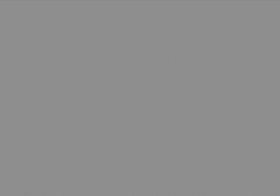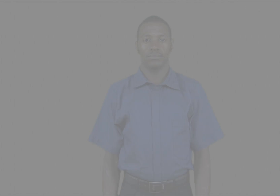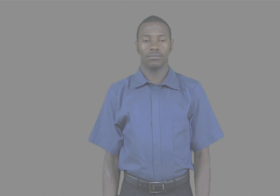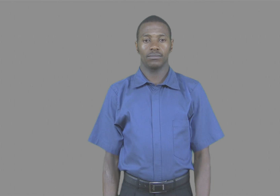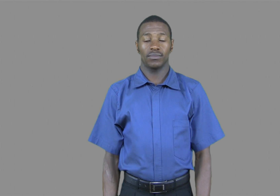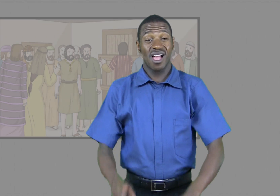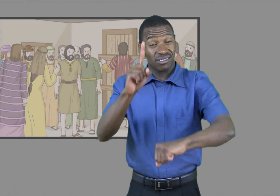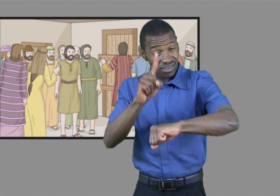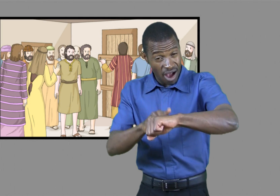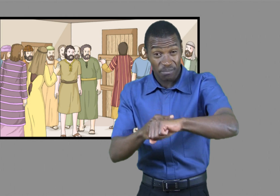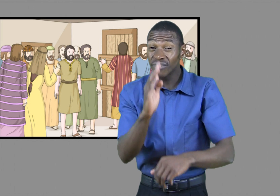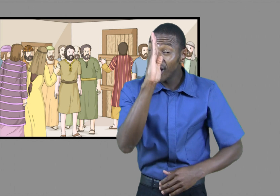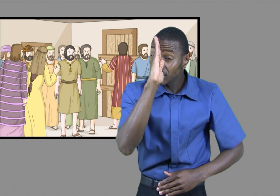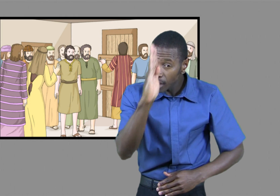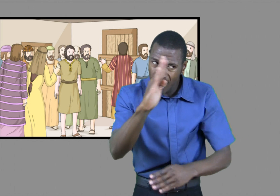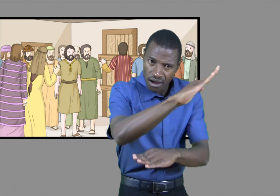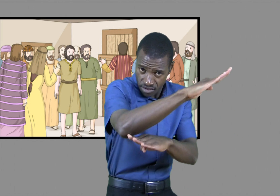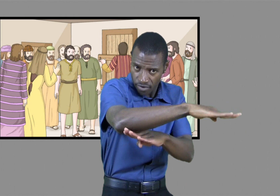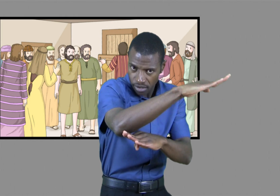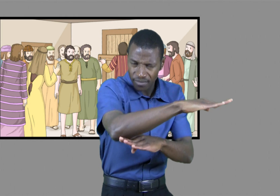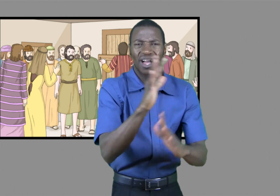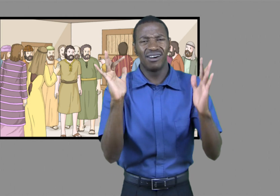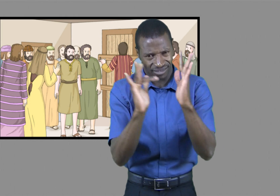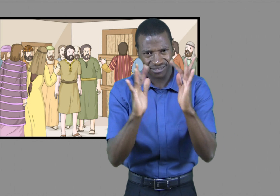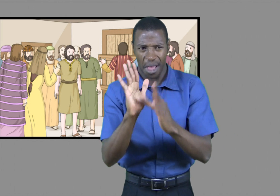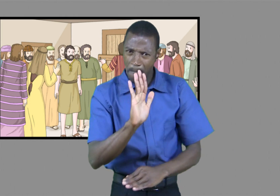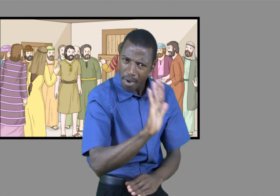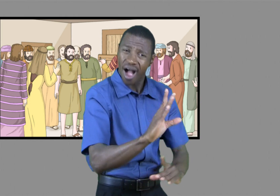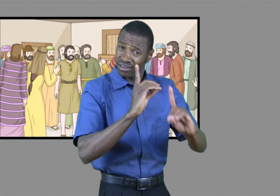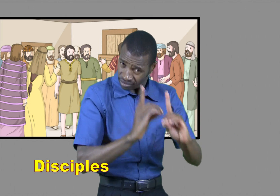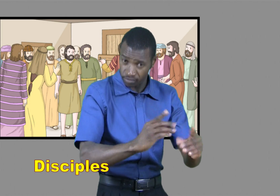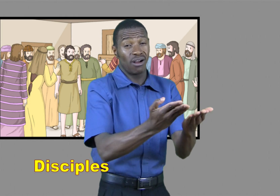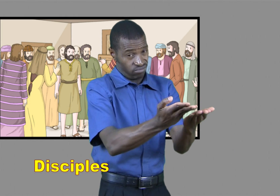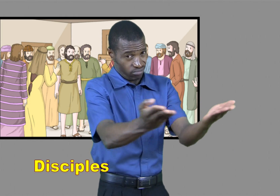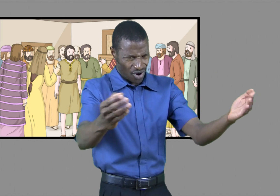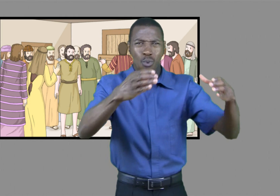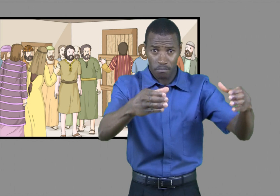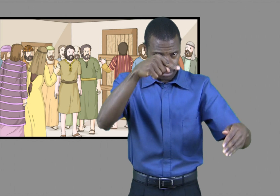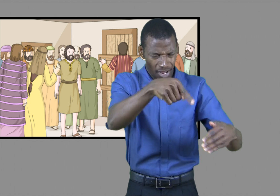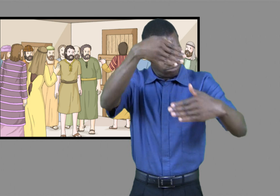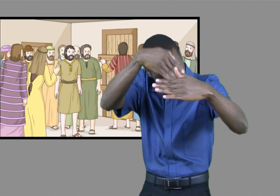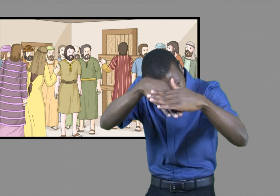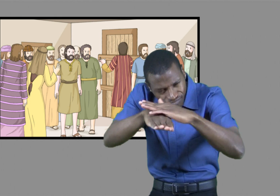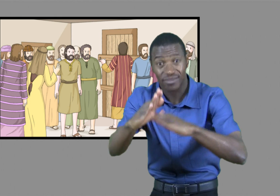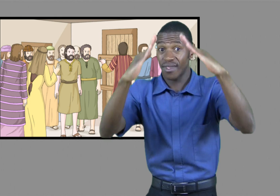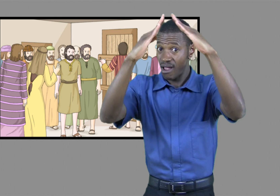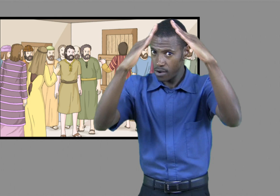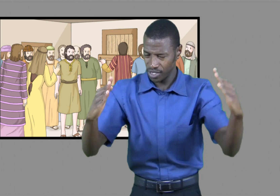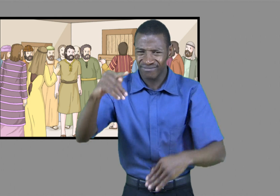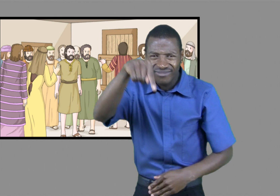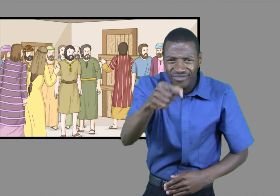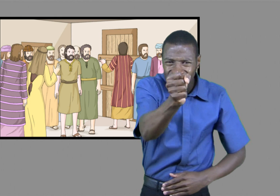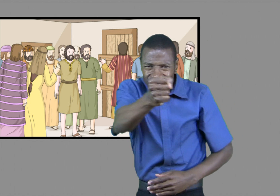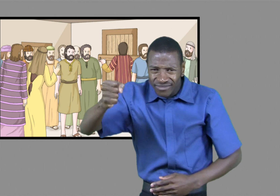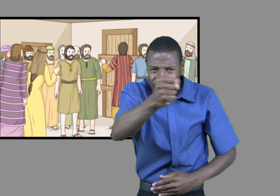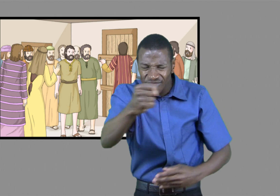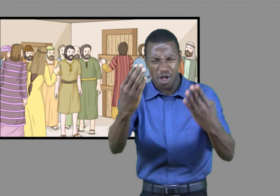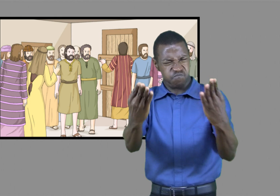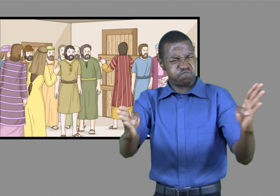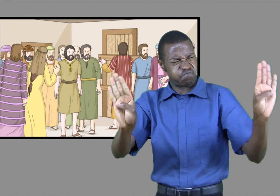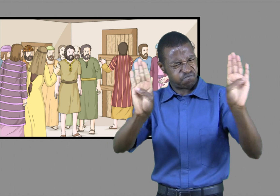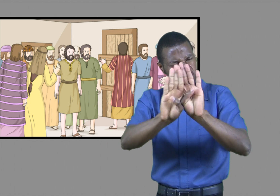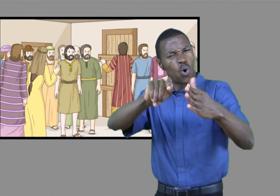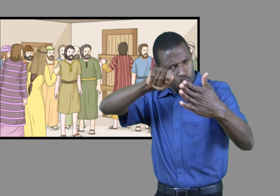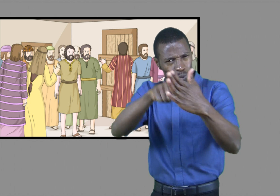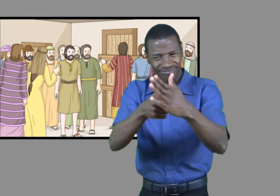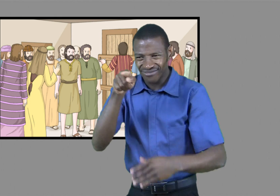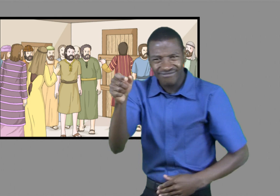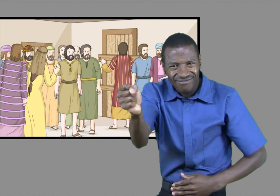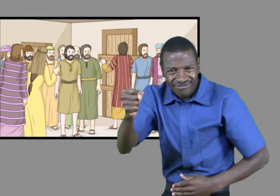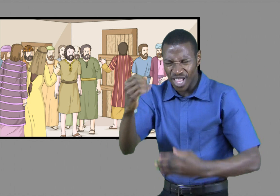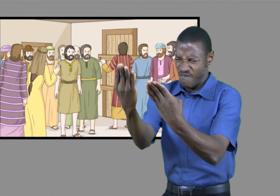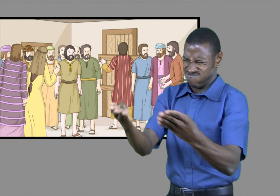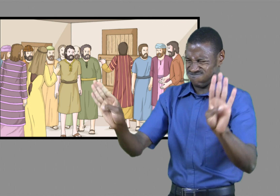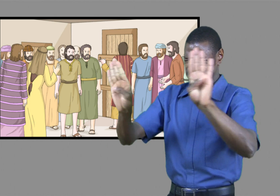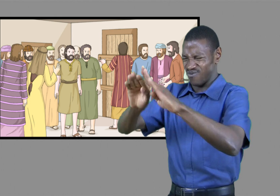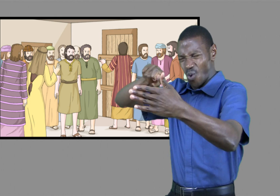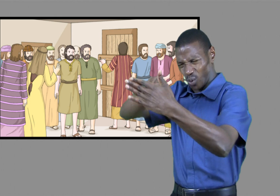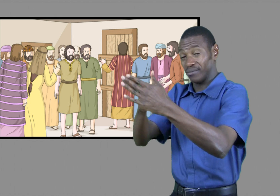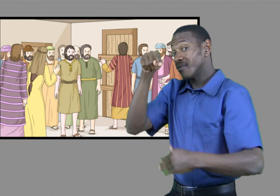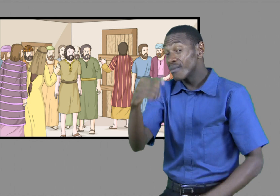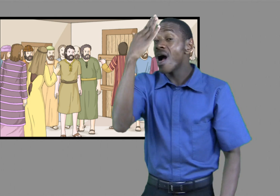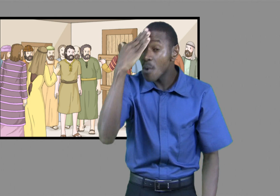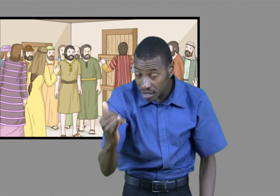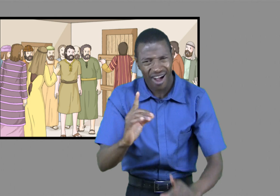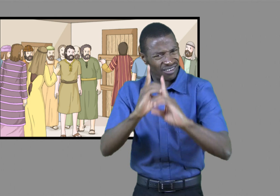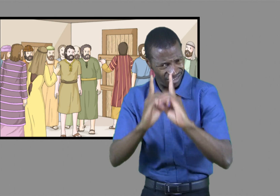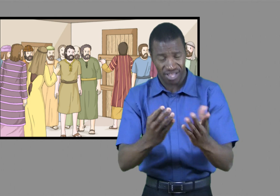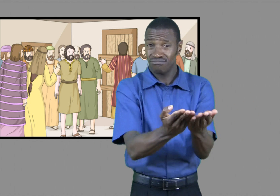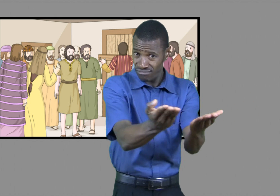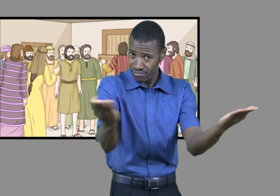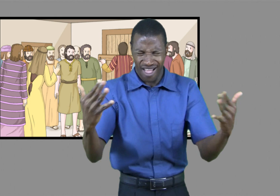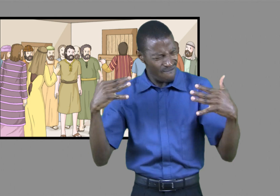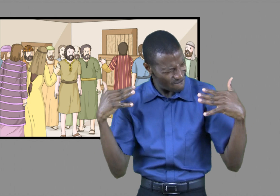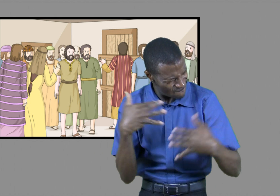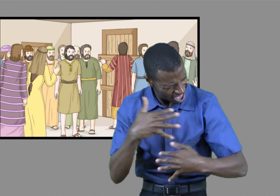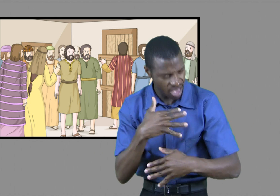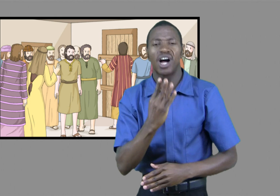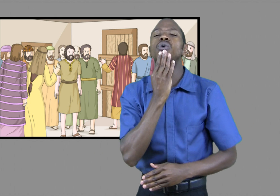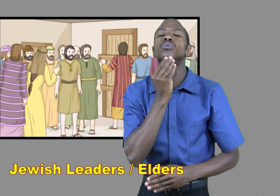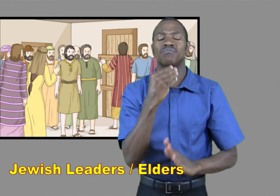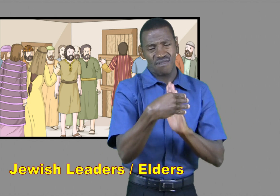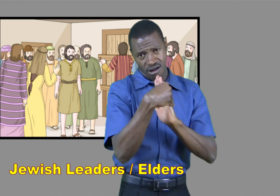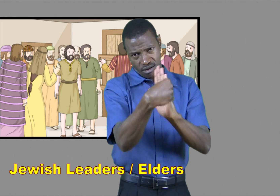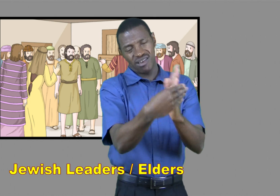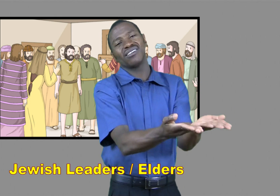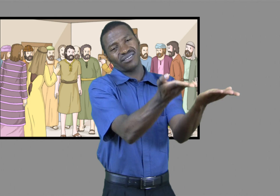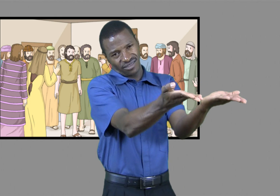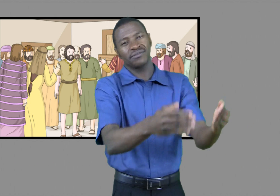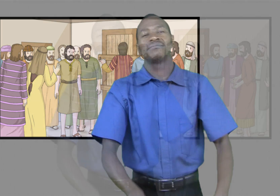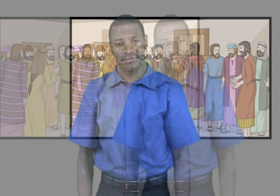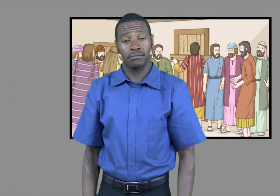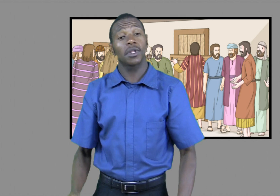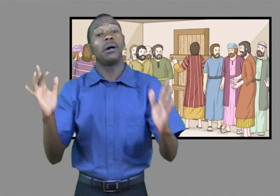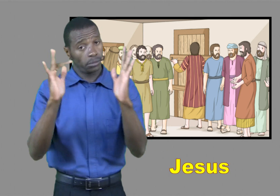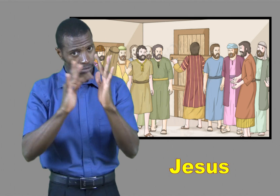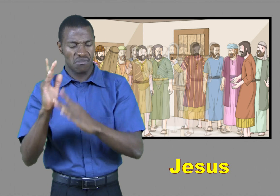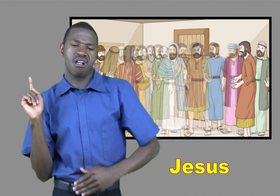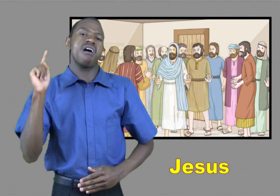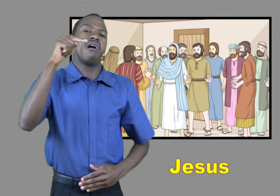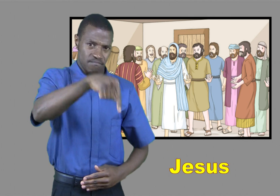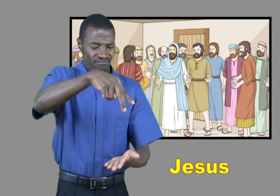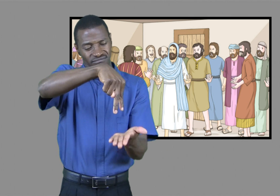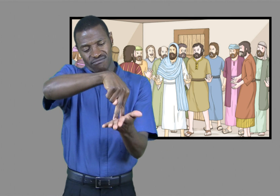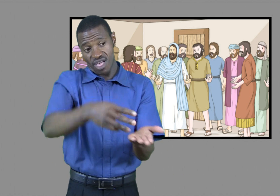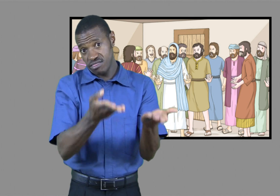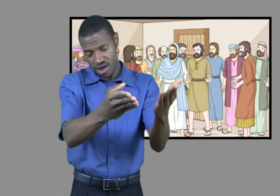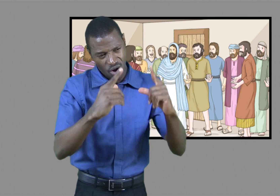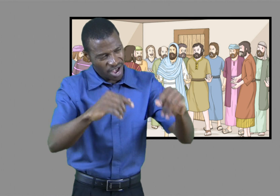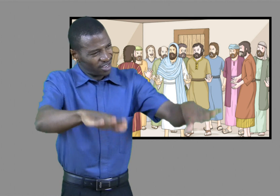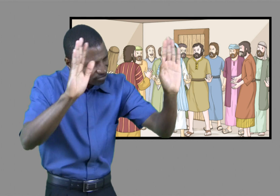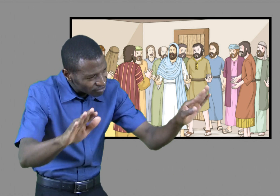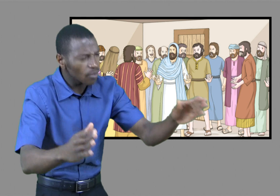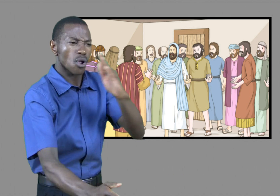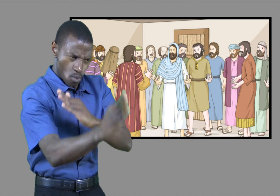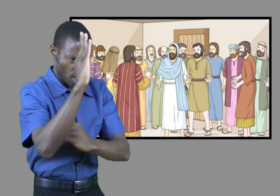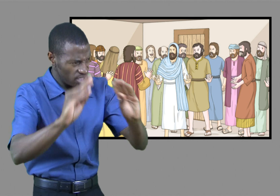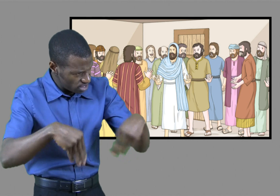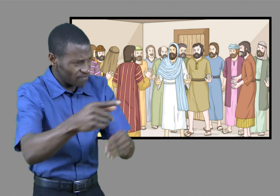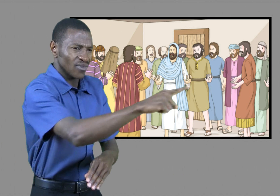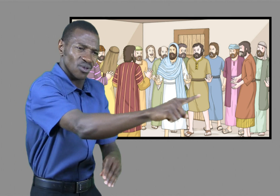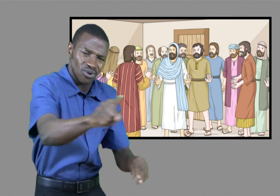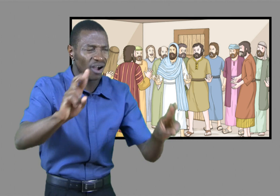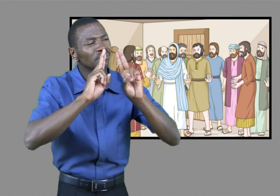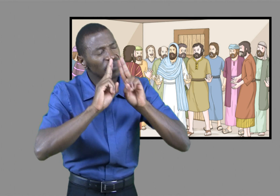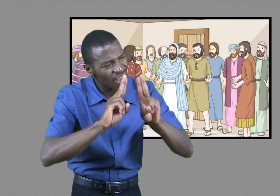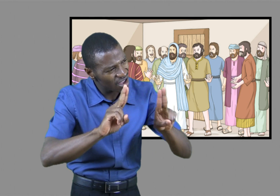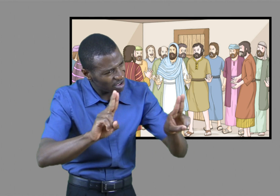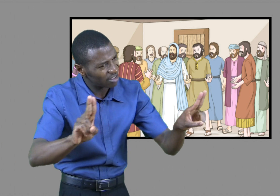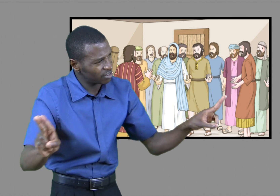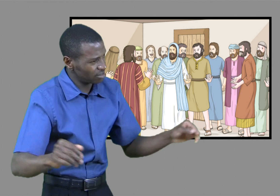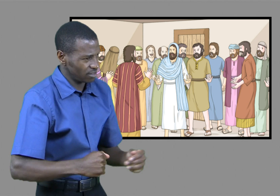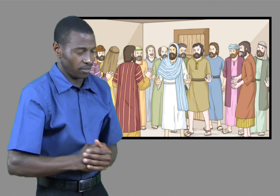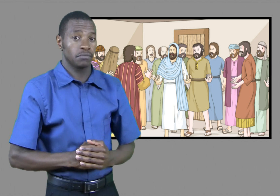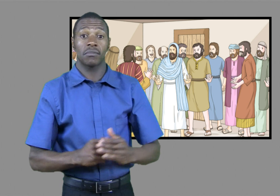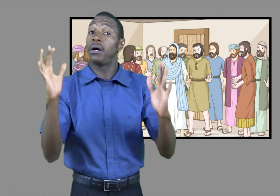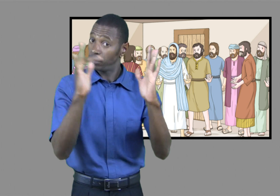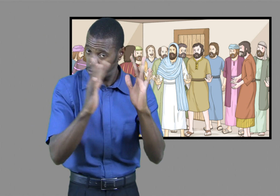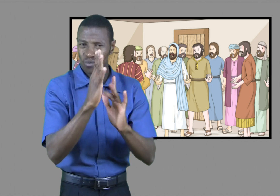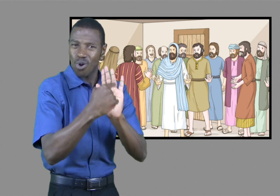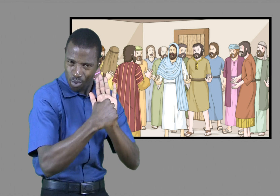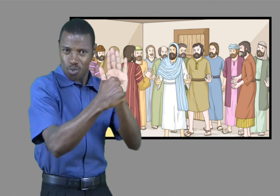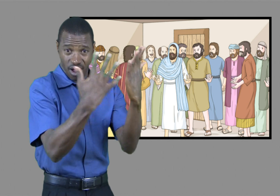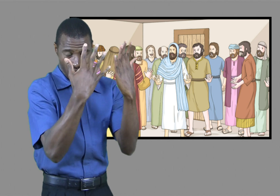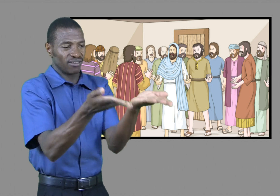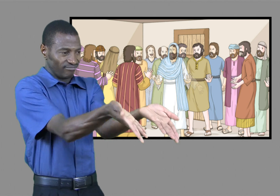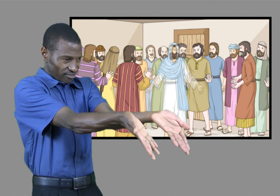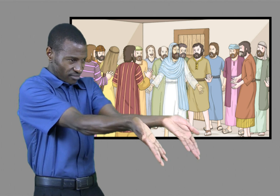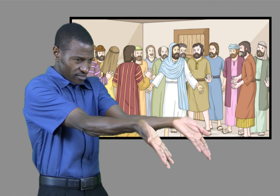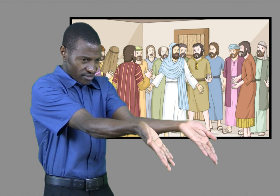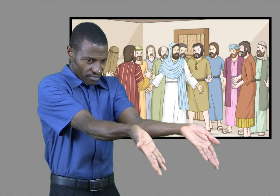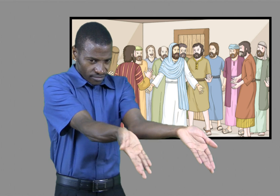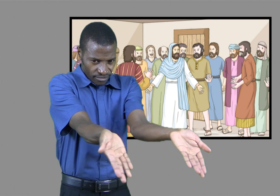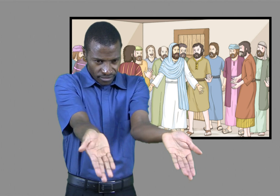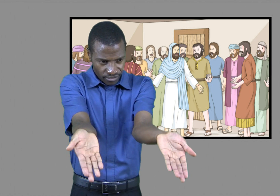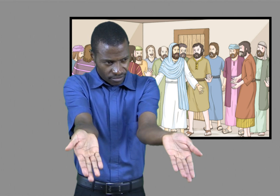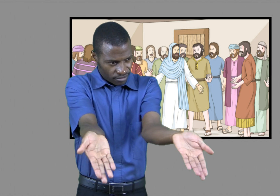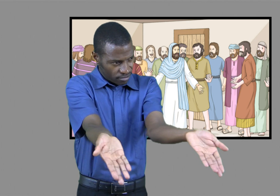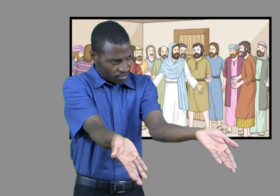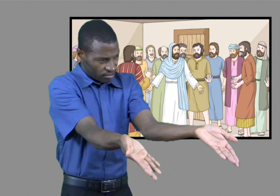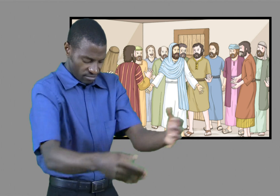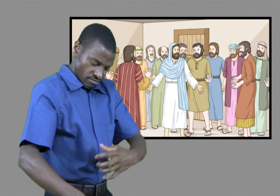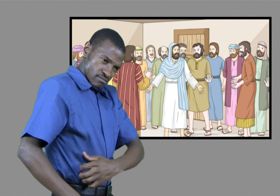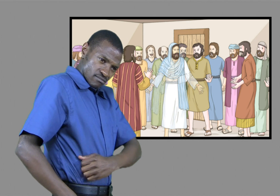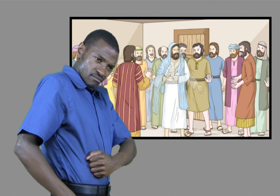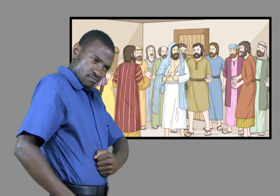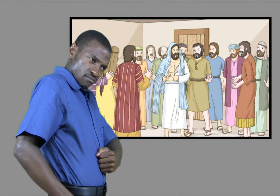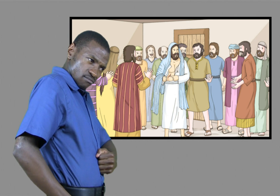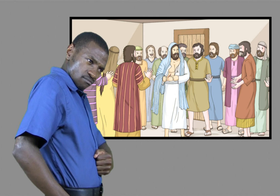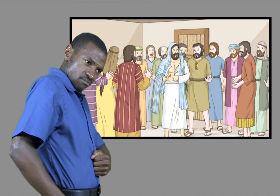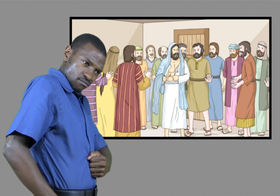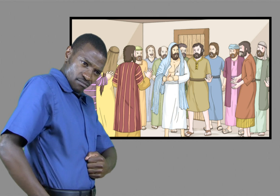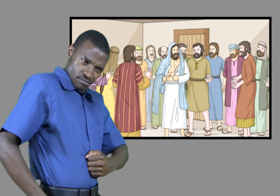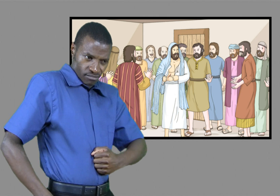It was the first day of the week, and that very evening, while the disciples were together with the doors locked for fear of the Jews, Jesus came and stood among them.